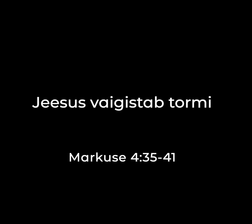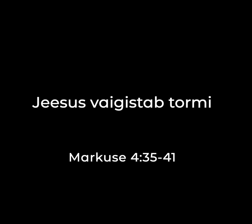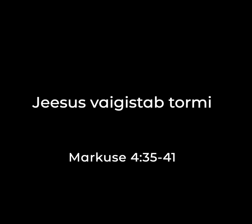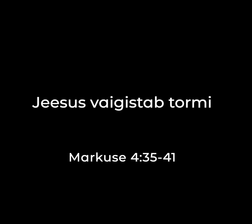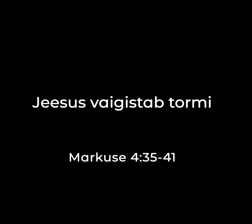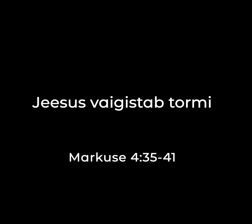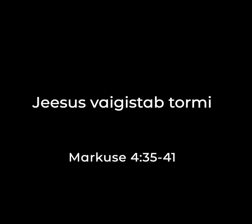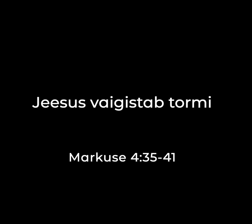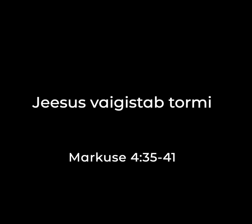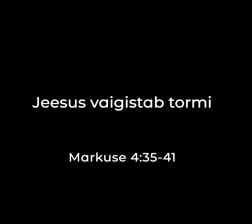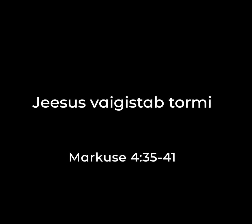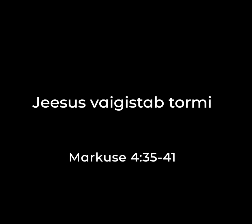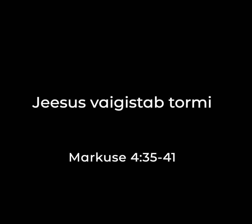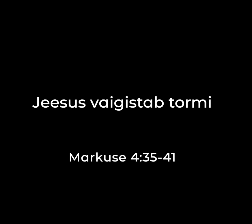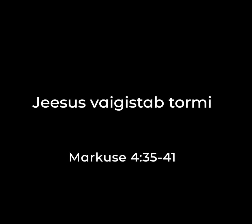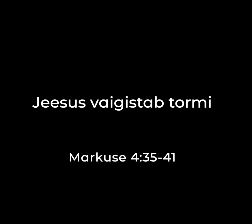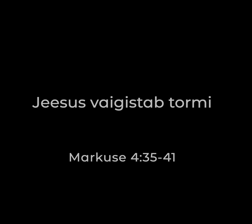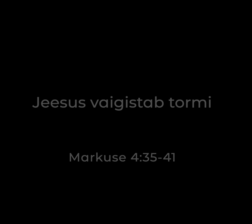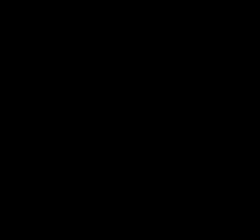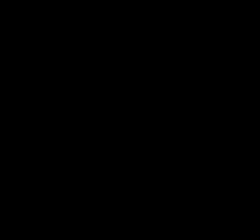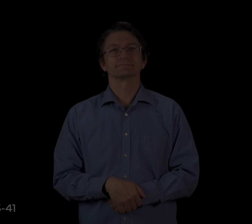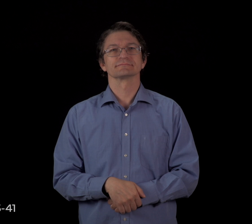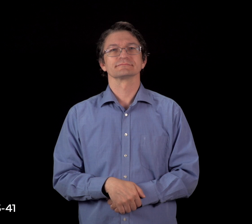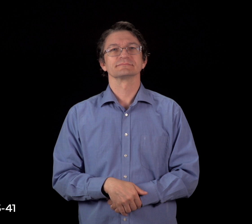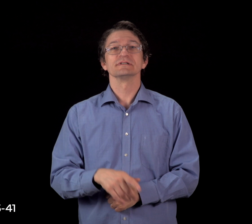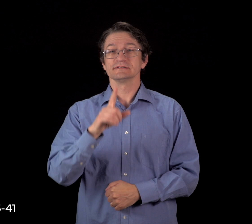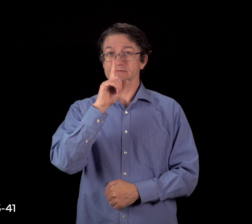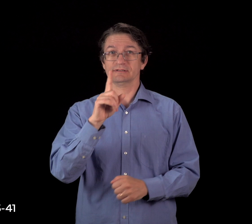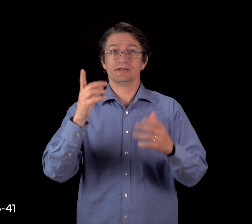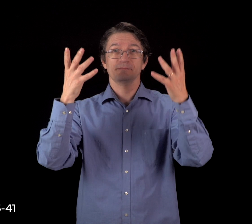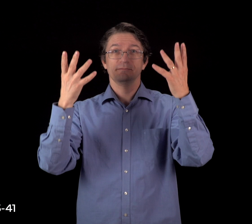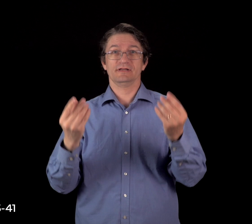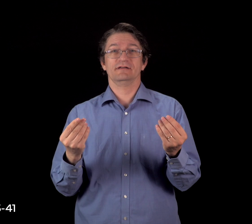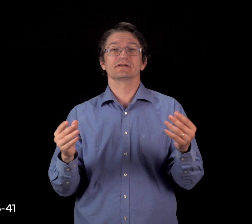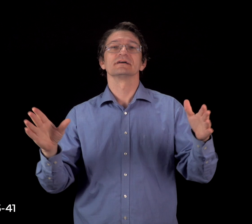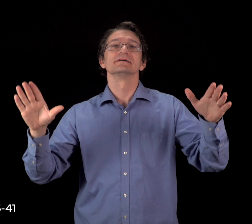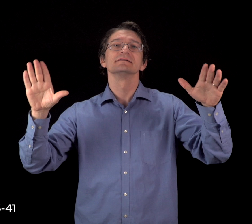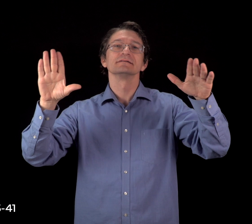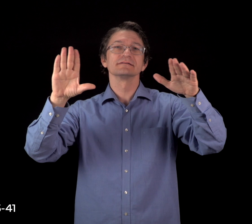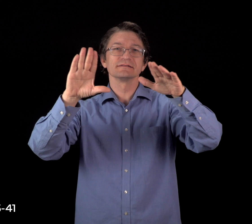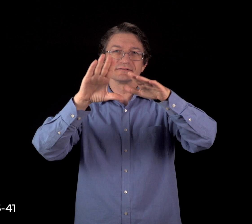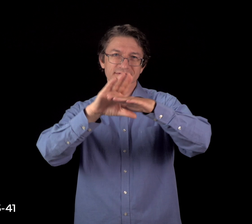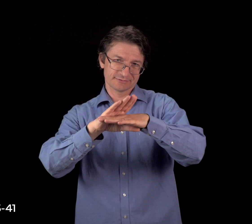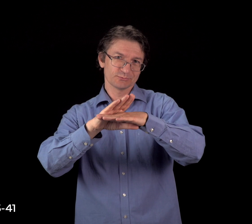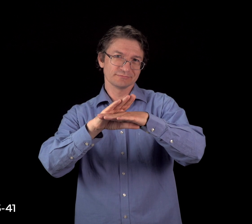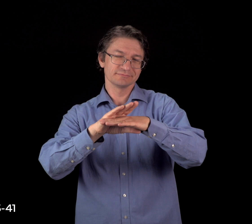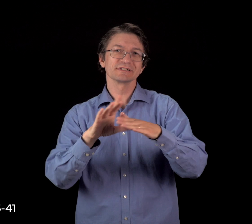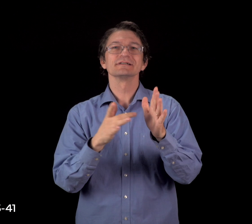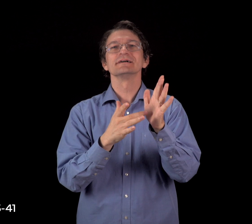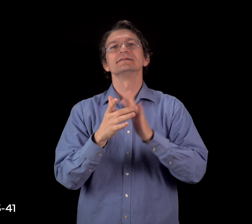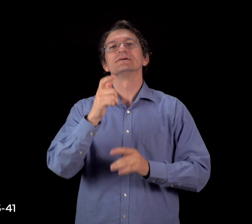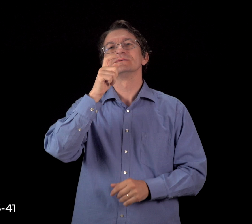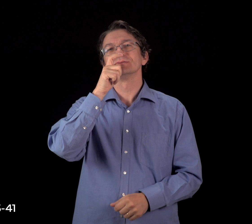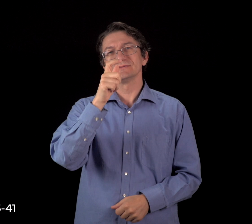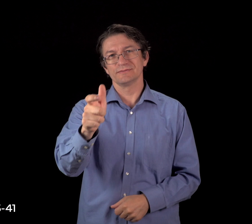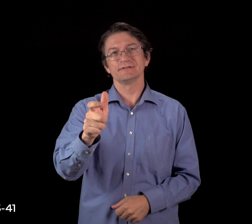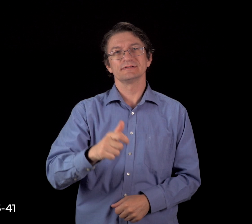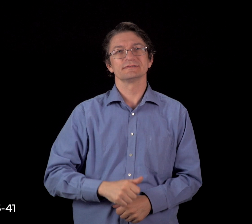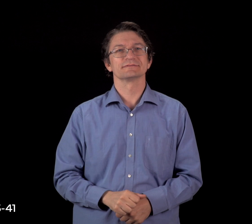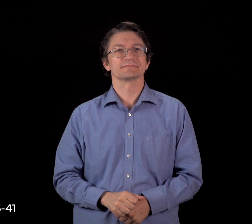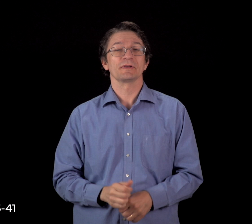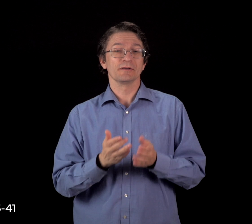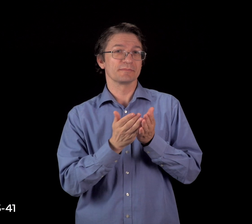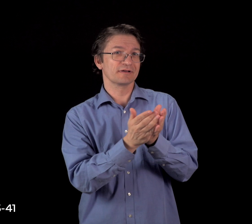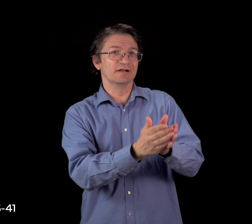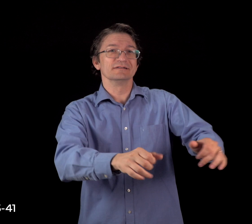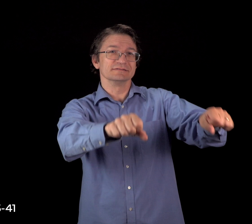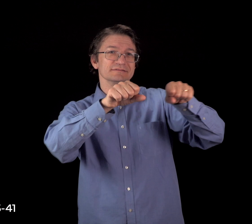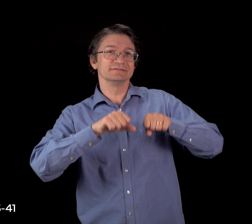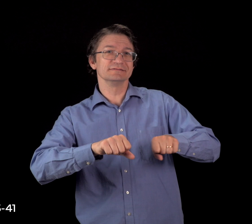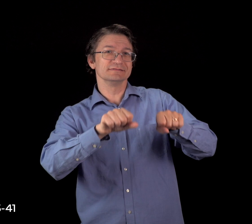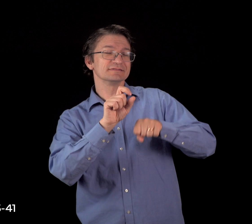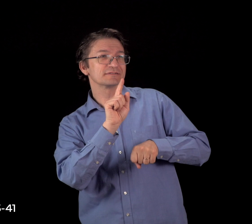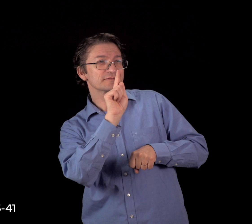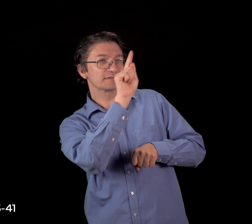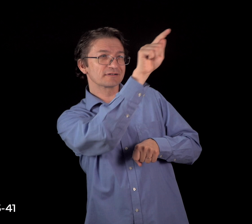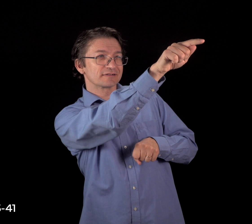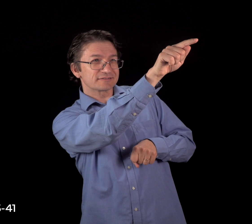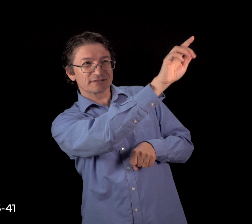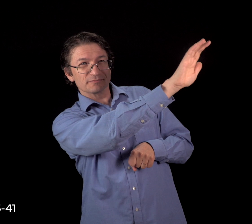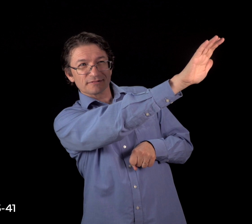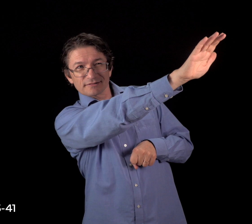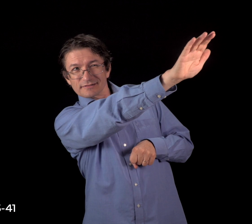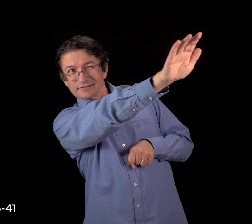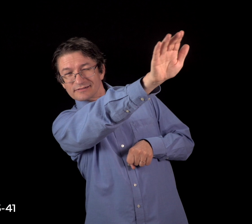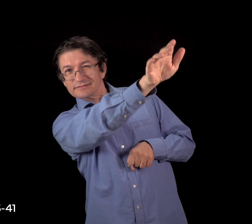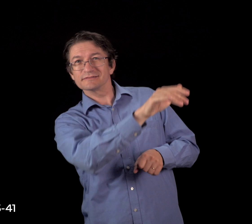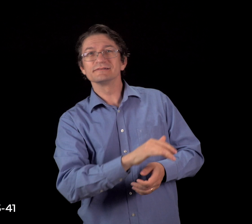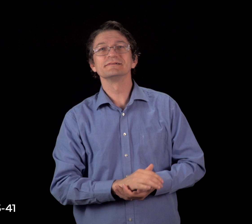When that evening came, He said to His disciples, “Let us cross to the other side.”